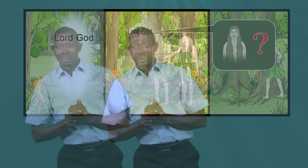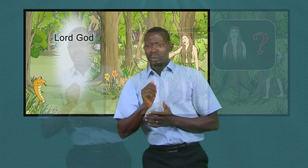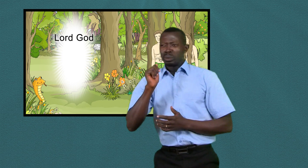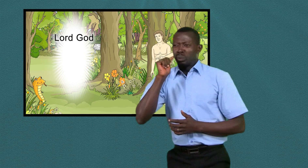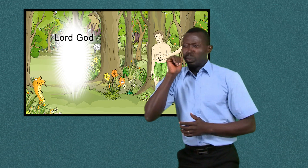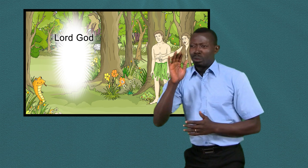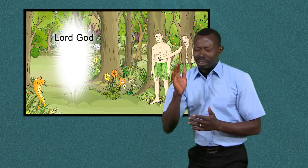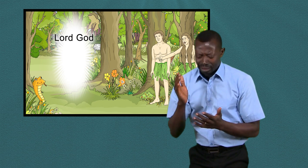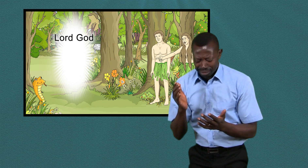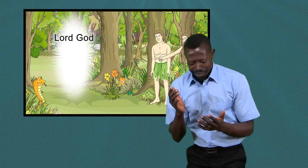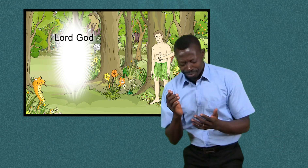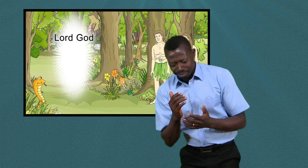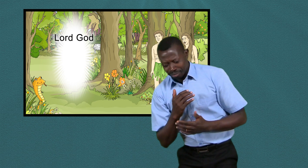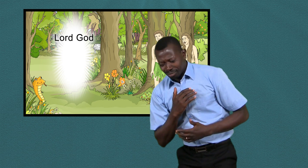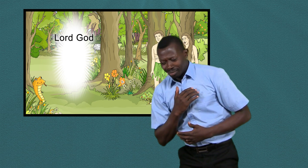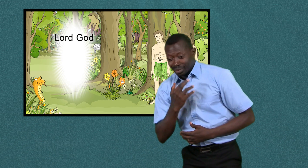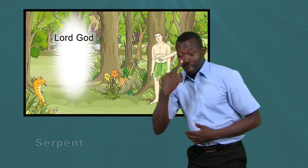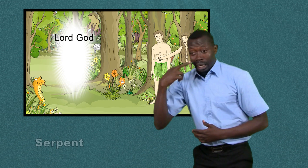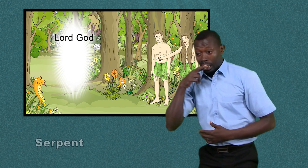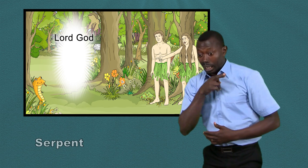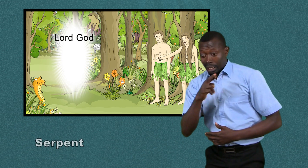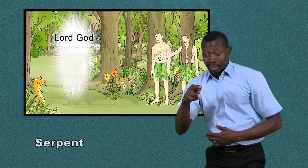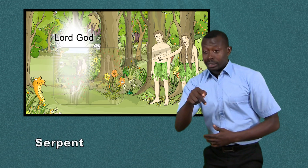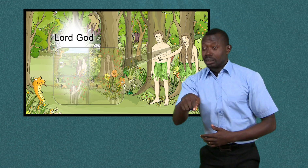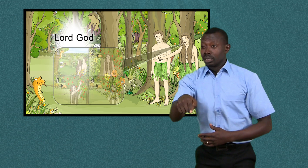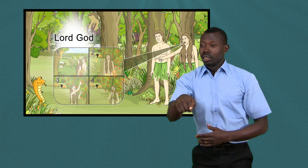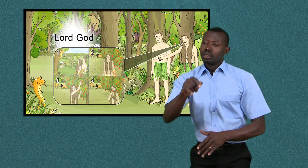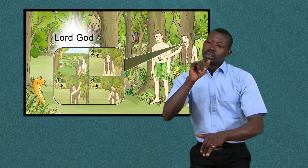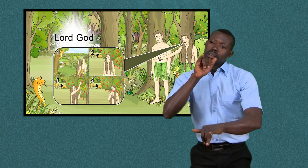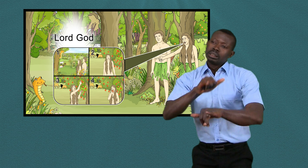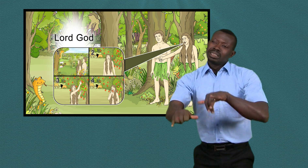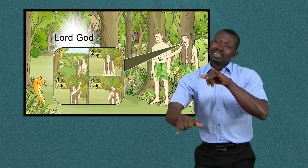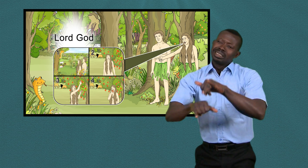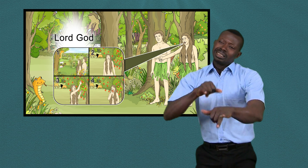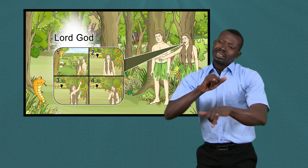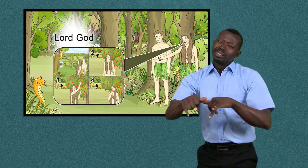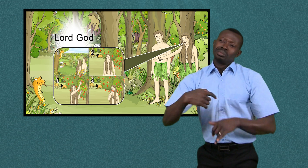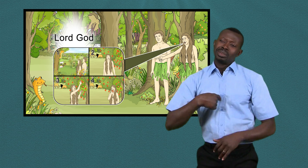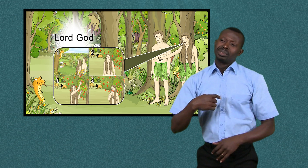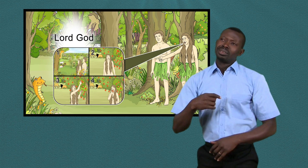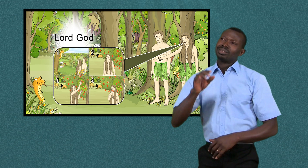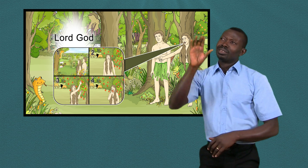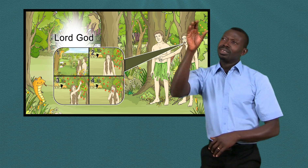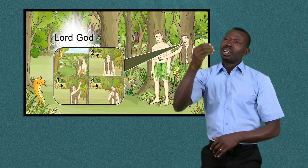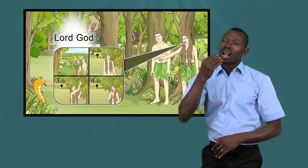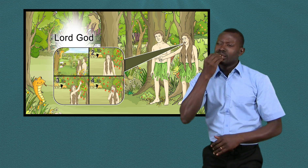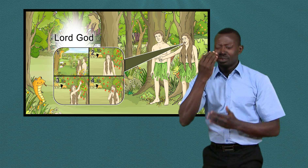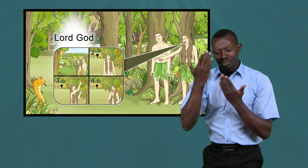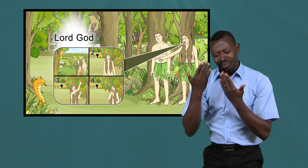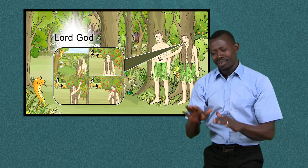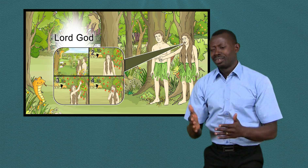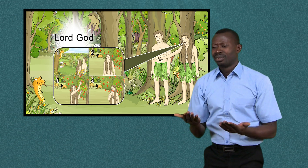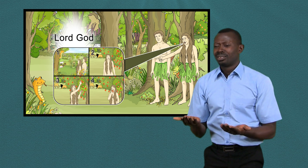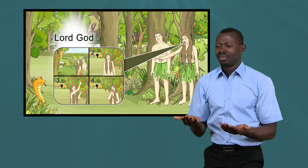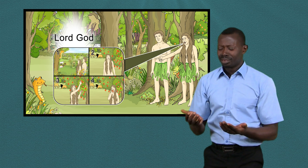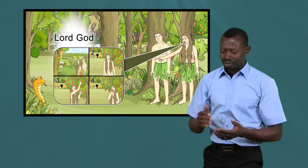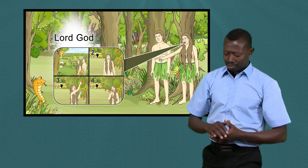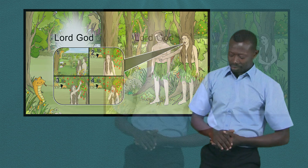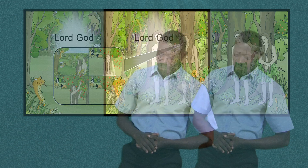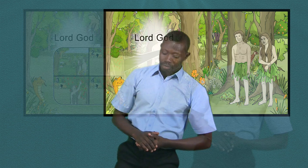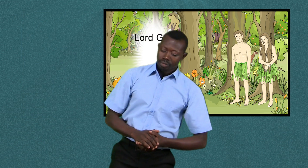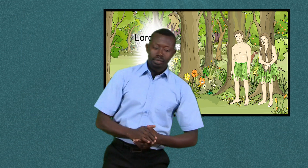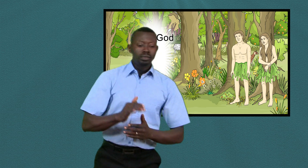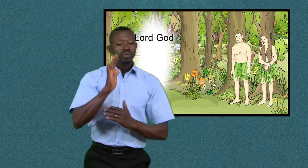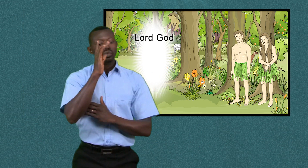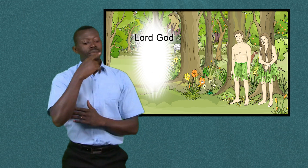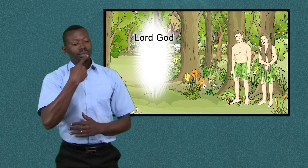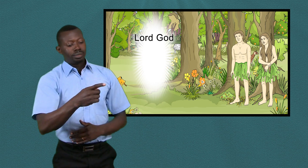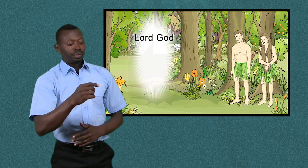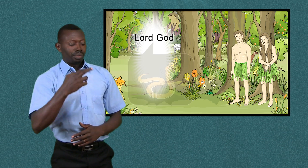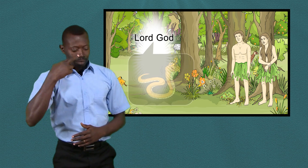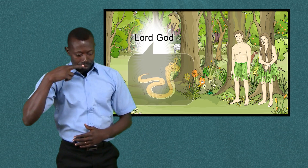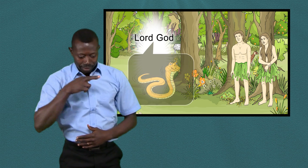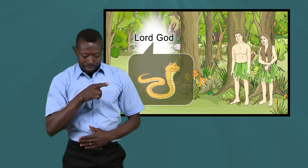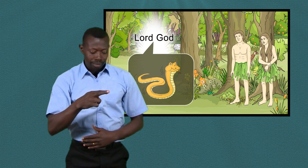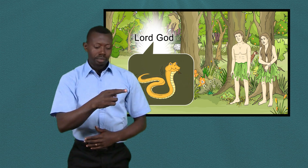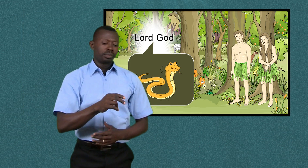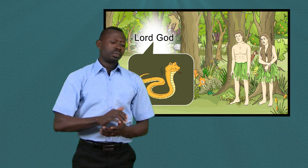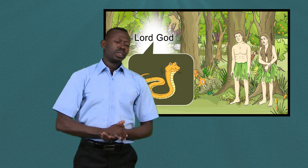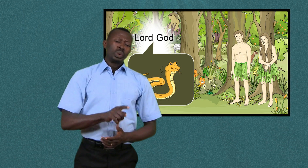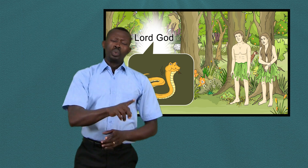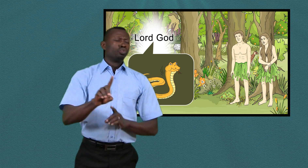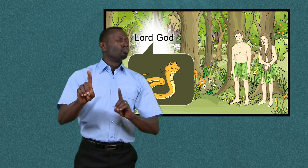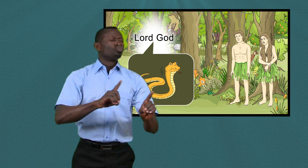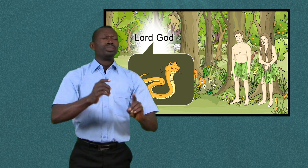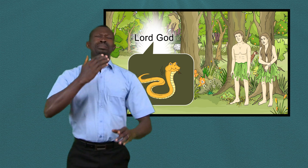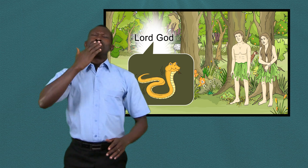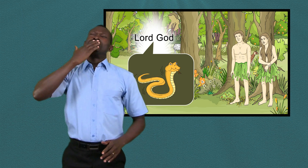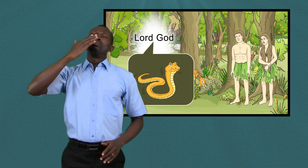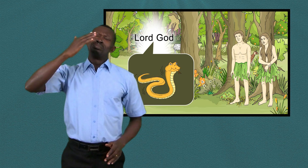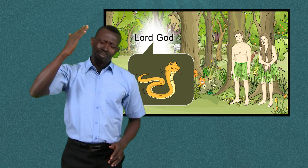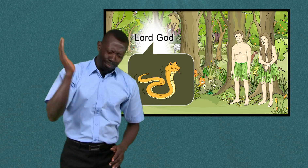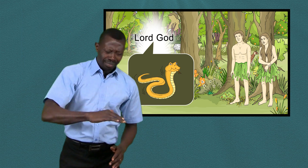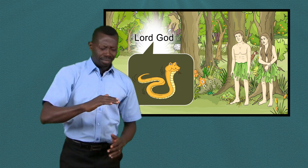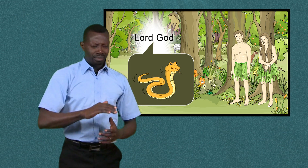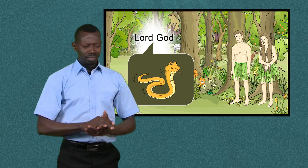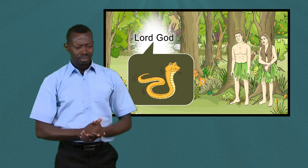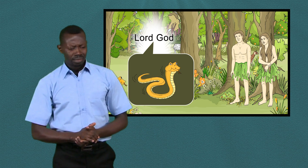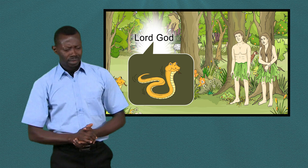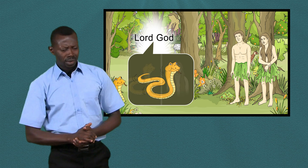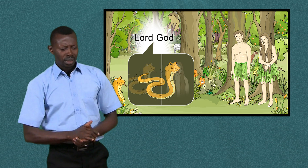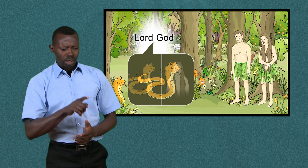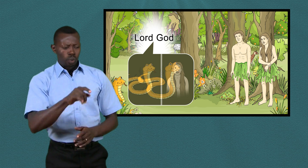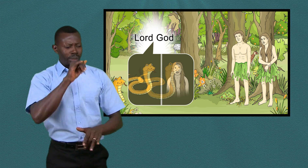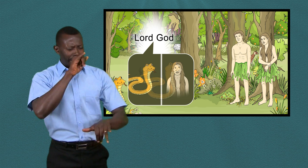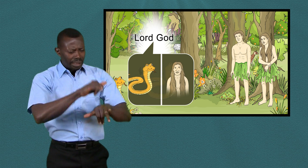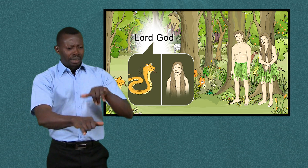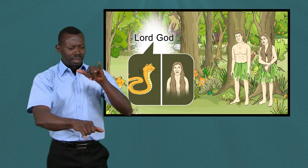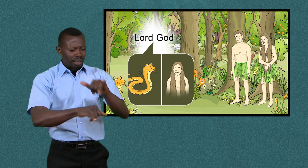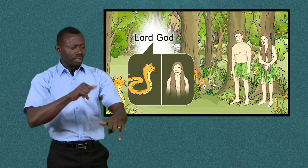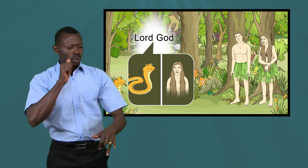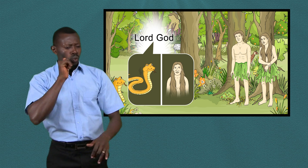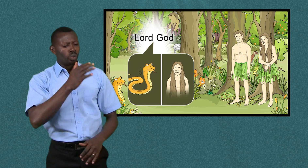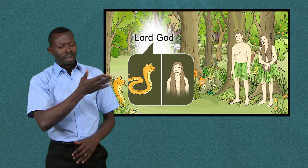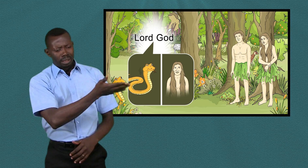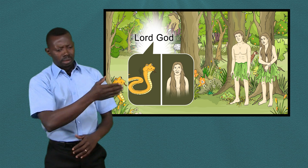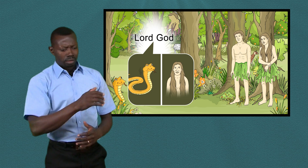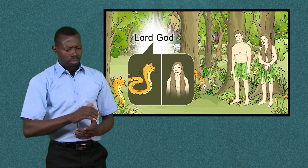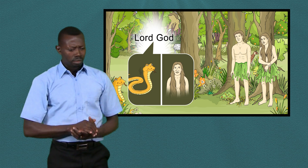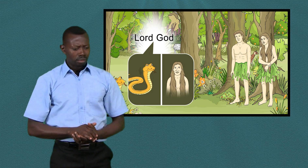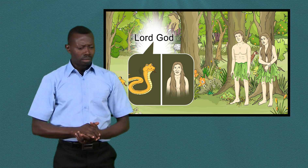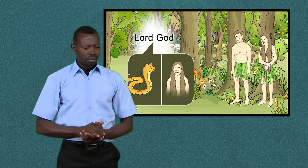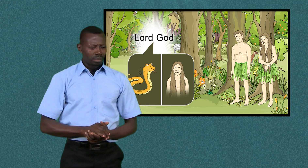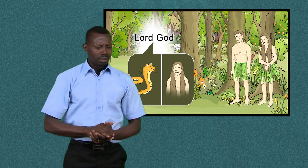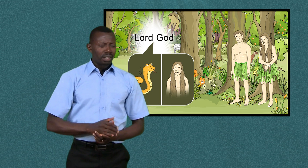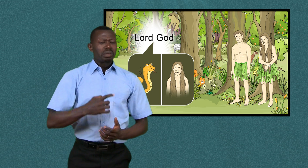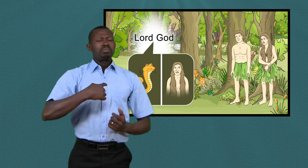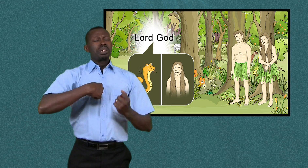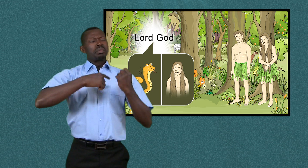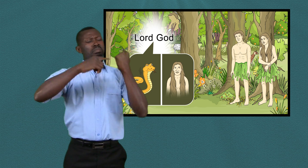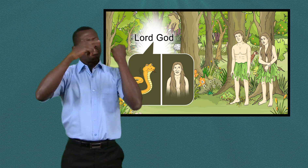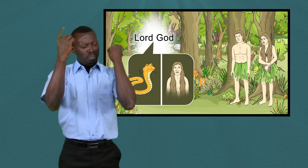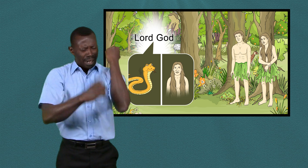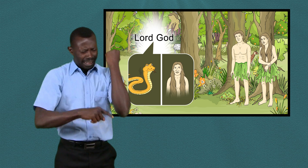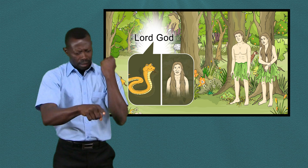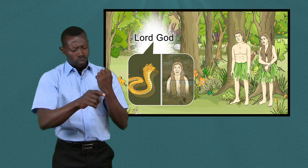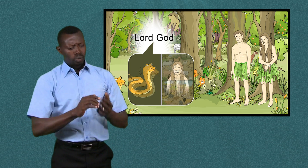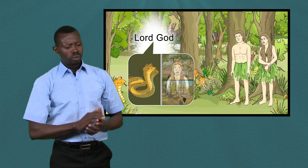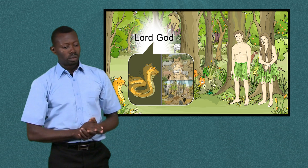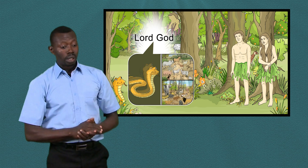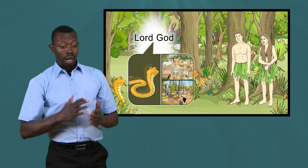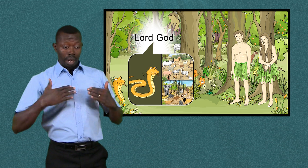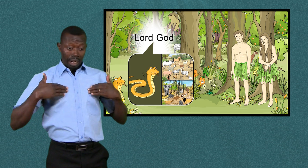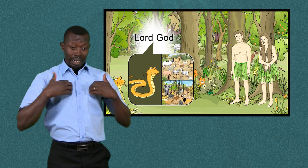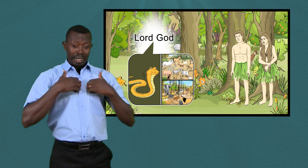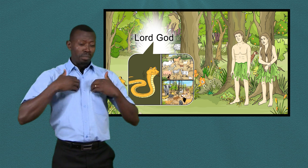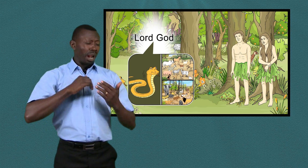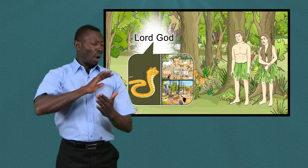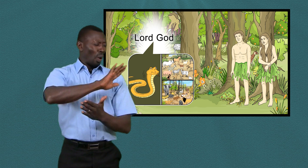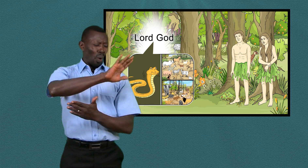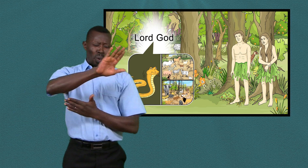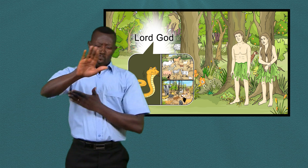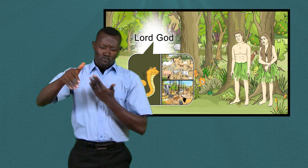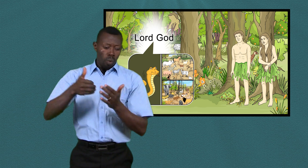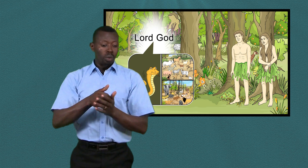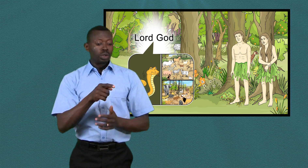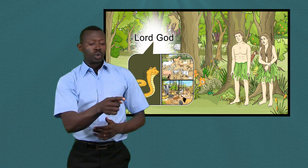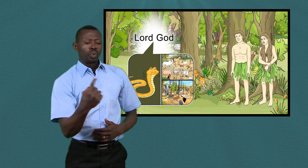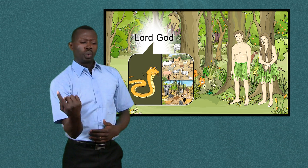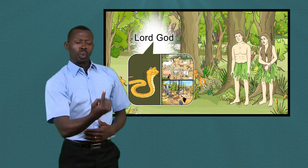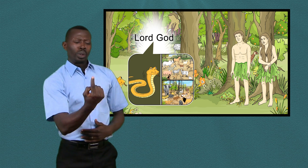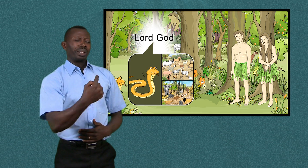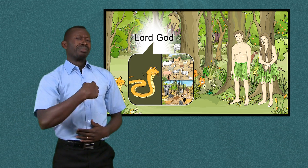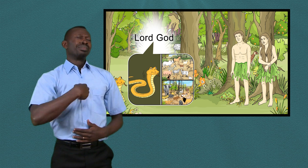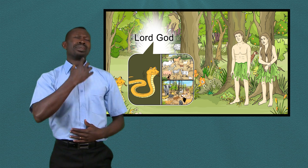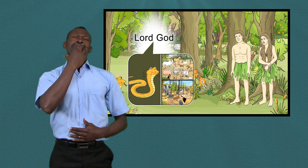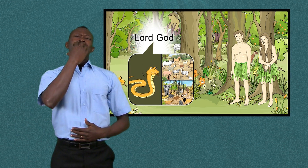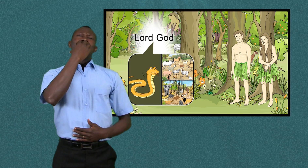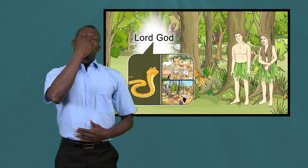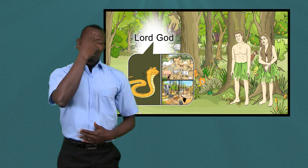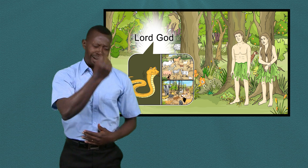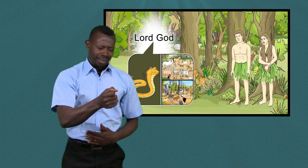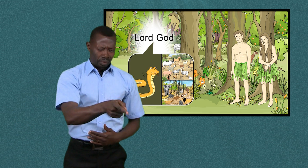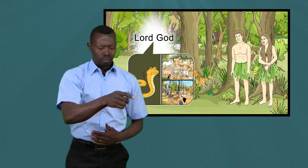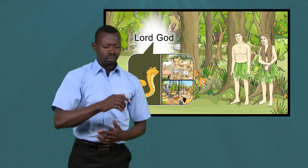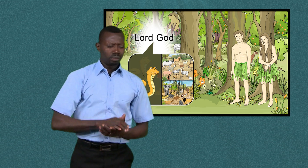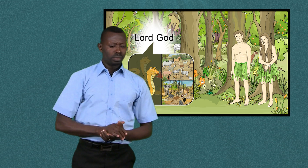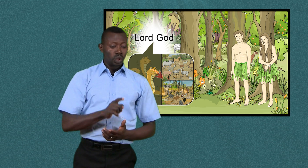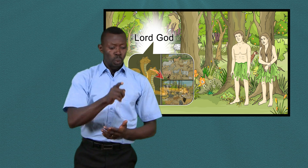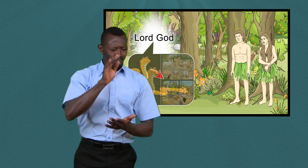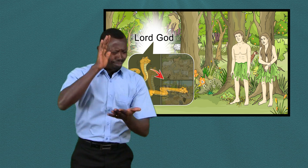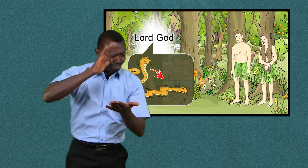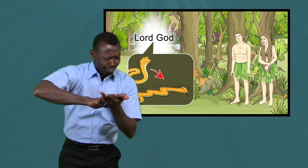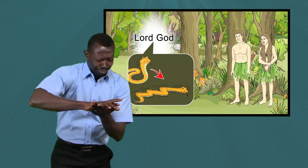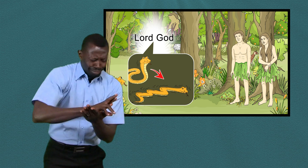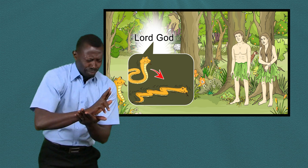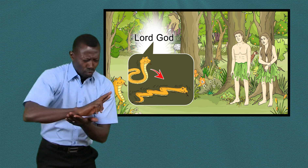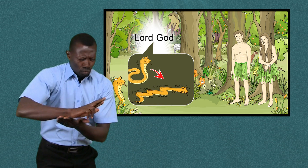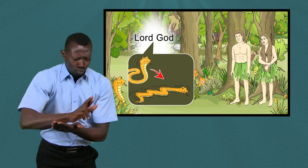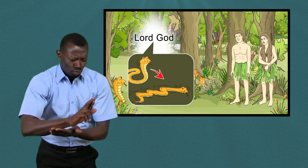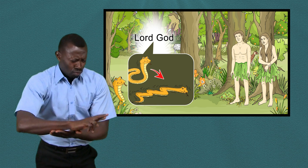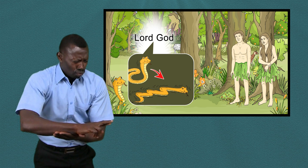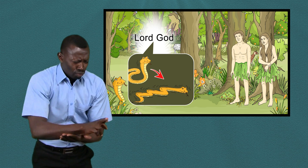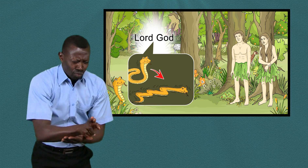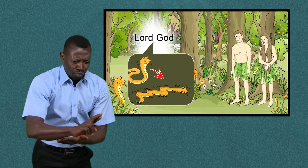“The serpent deceived me,” she replied, “and I ate.” So the LORD God said to the serpent: “Because you have done this, cursed are you above all livestock and every beast of the field!